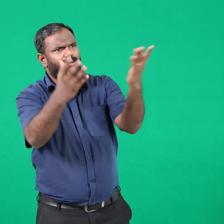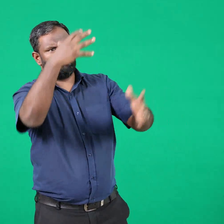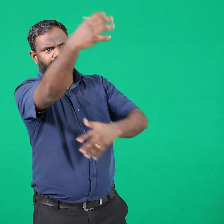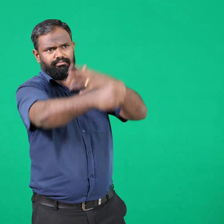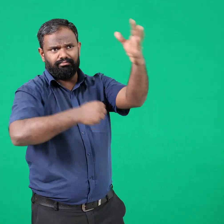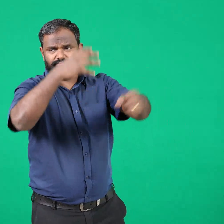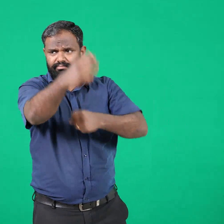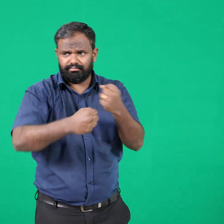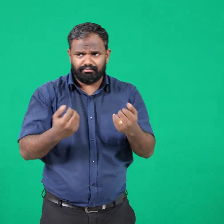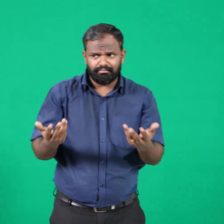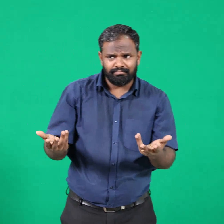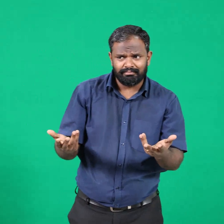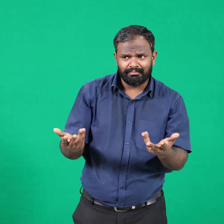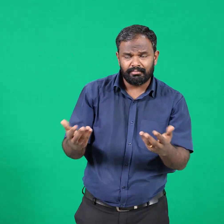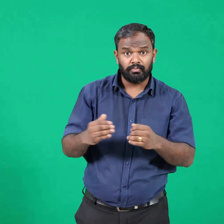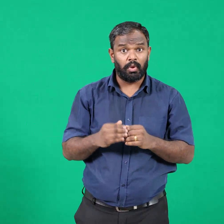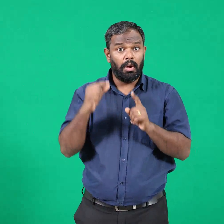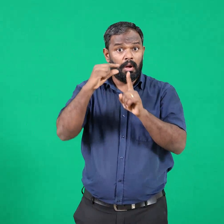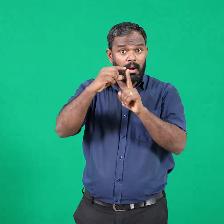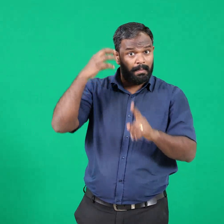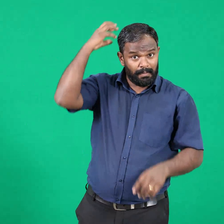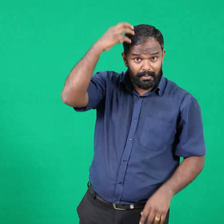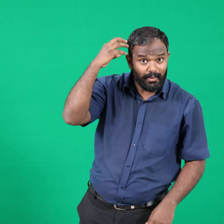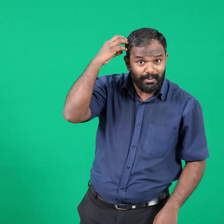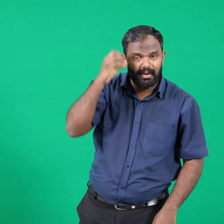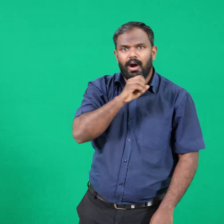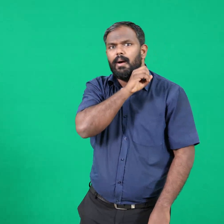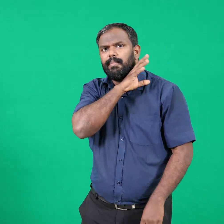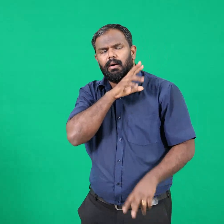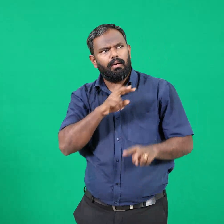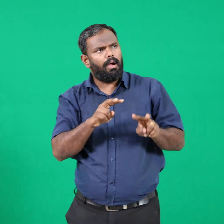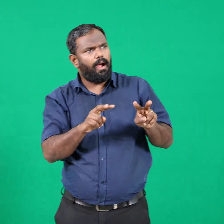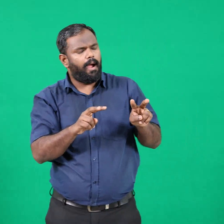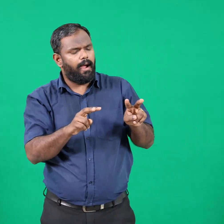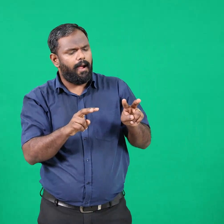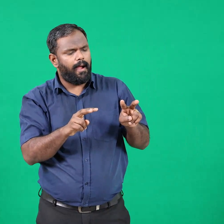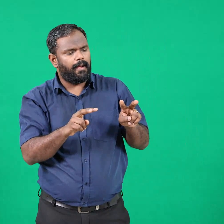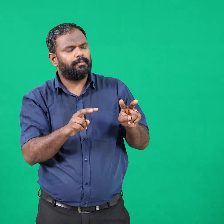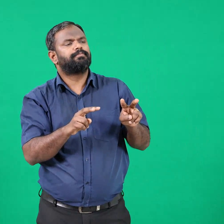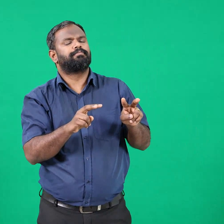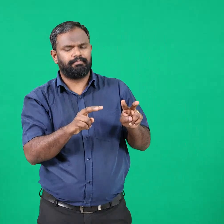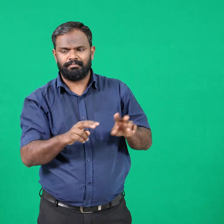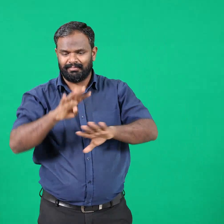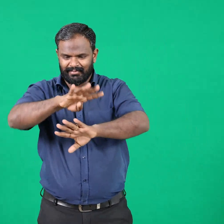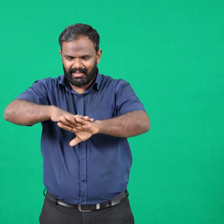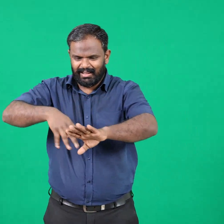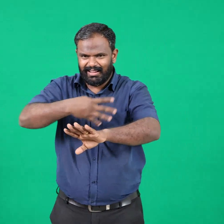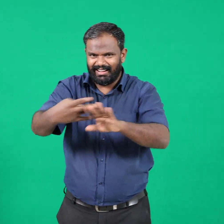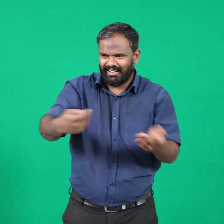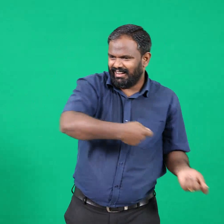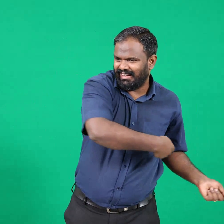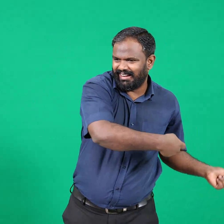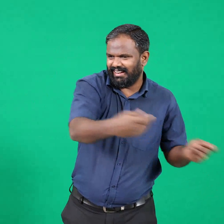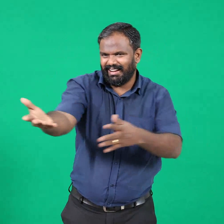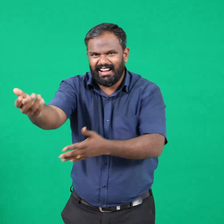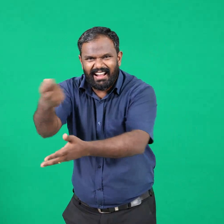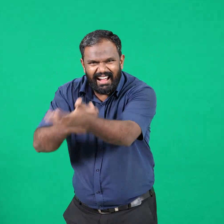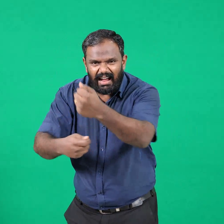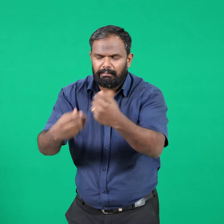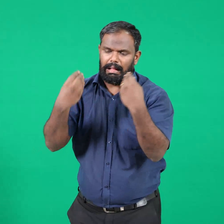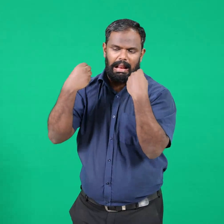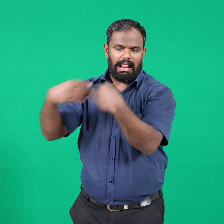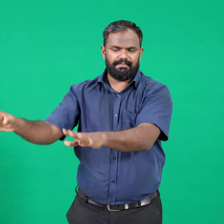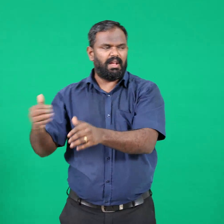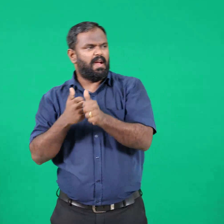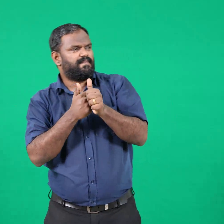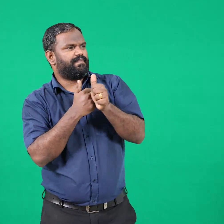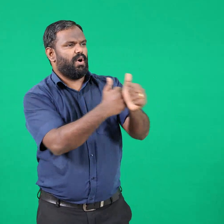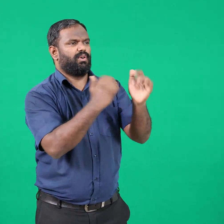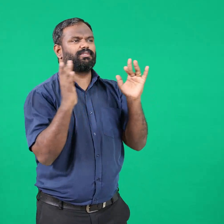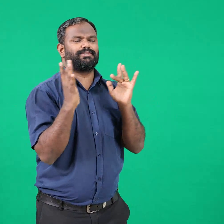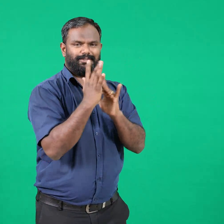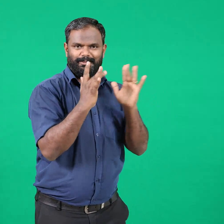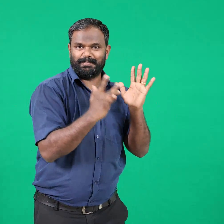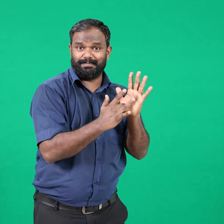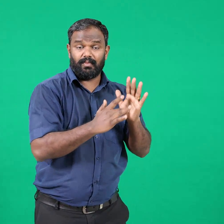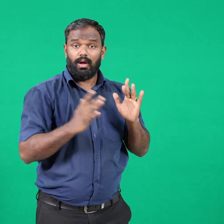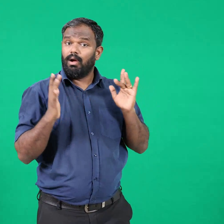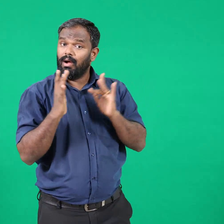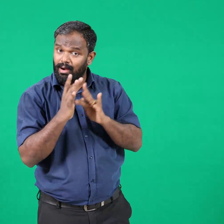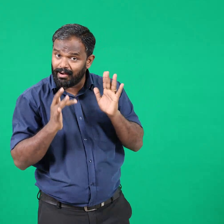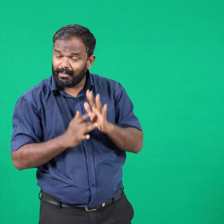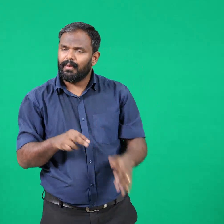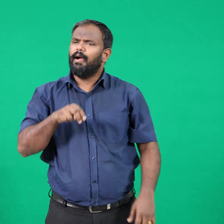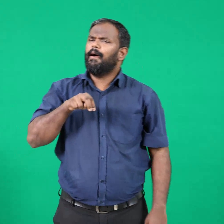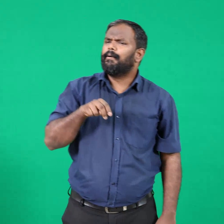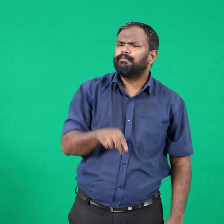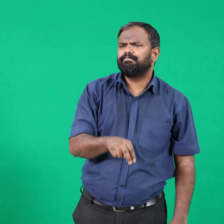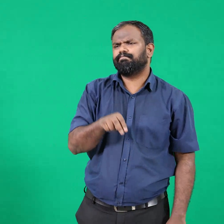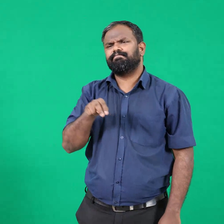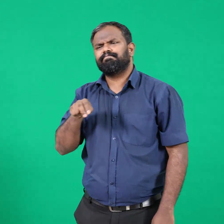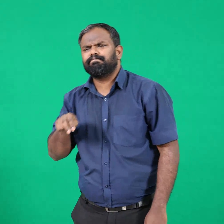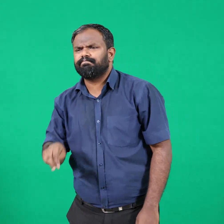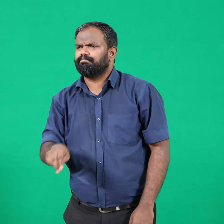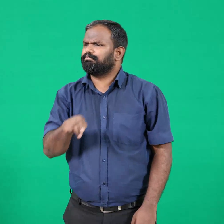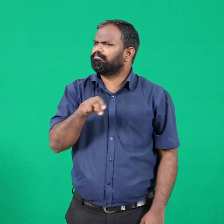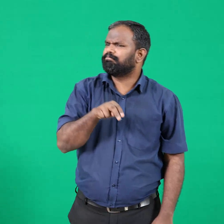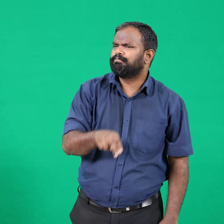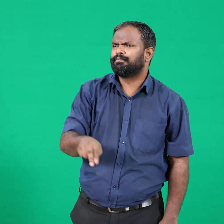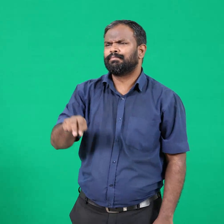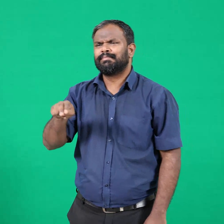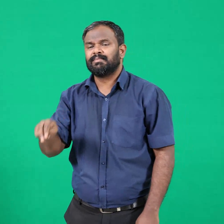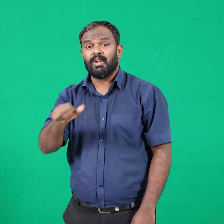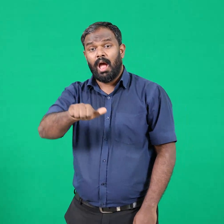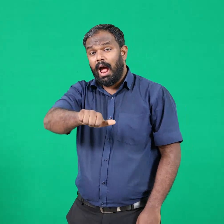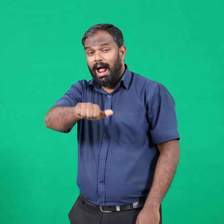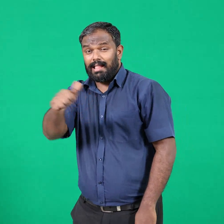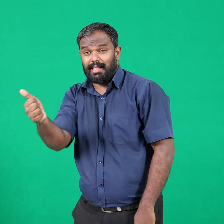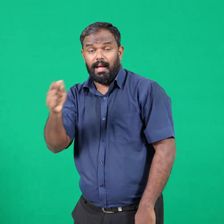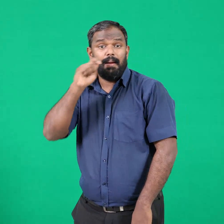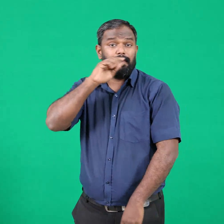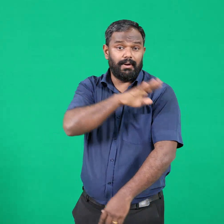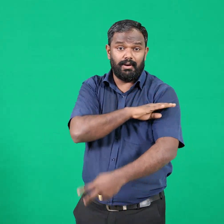And at once they left their nets and followed Him.